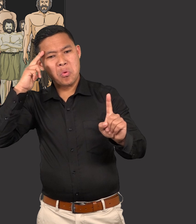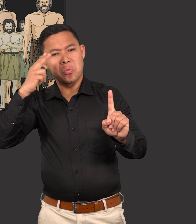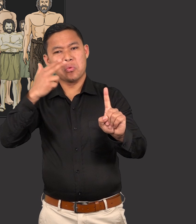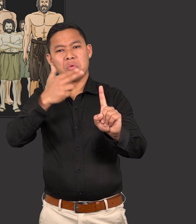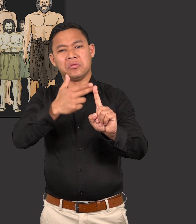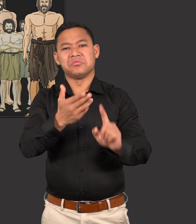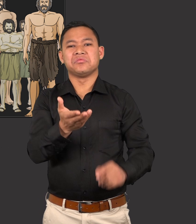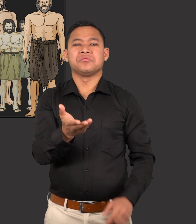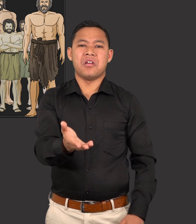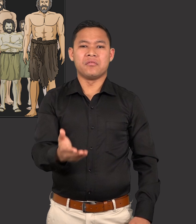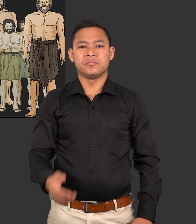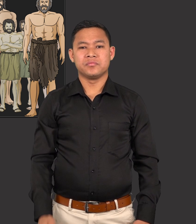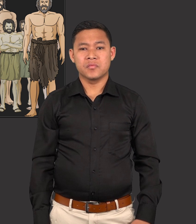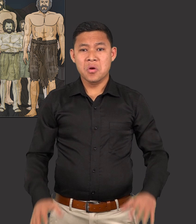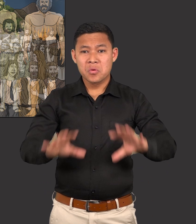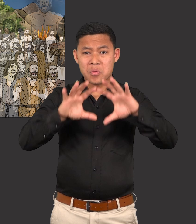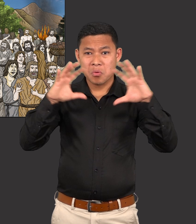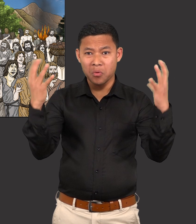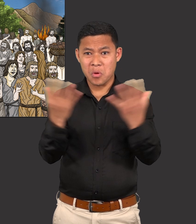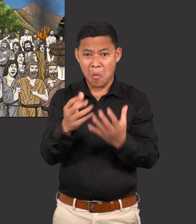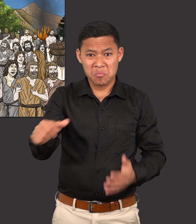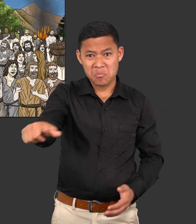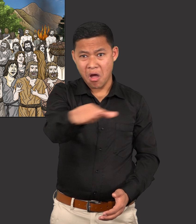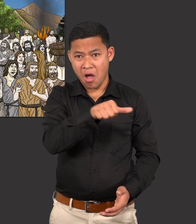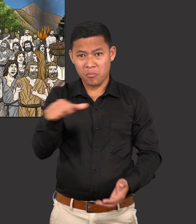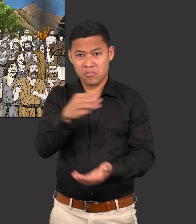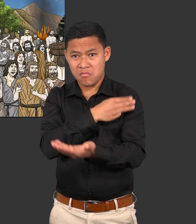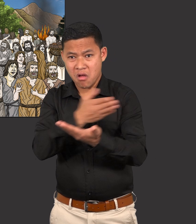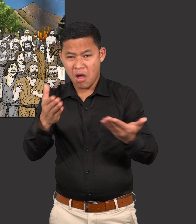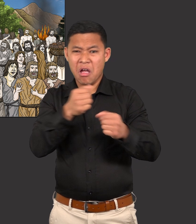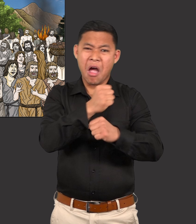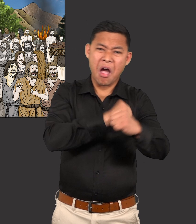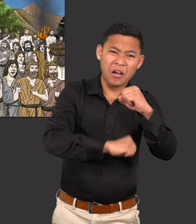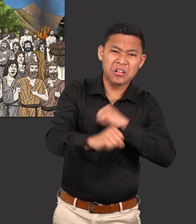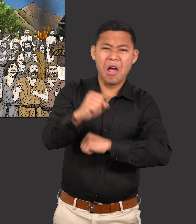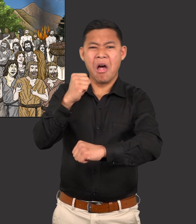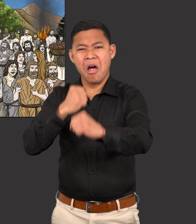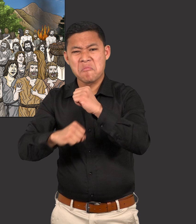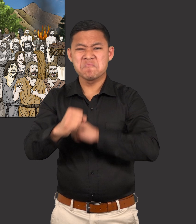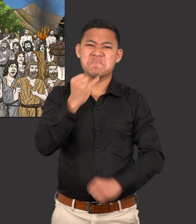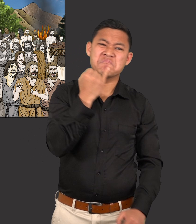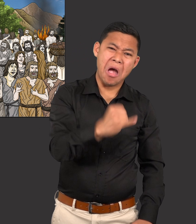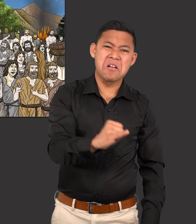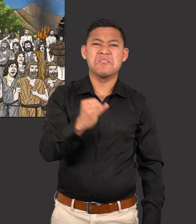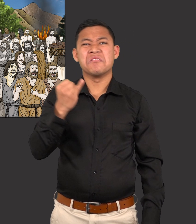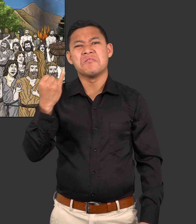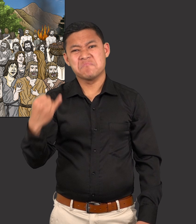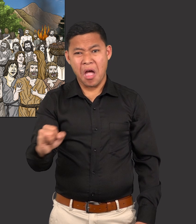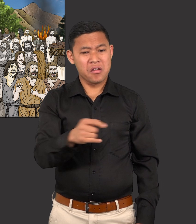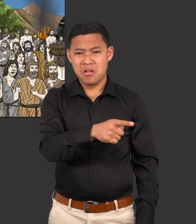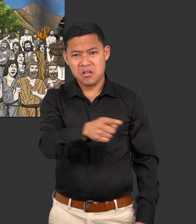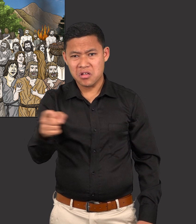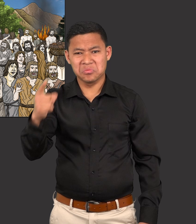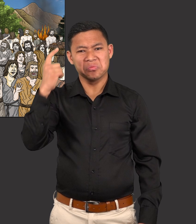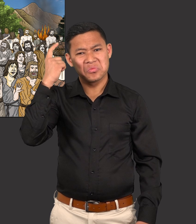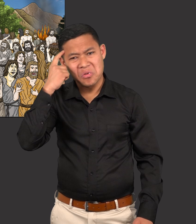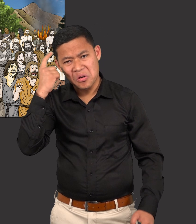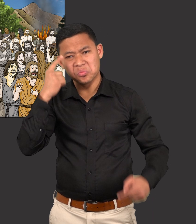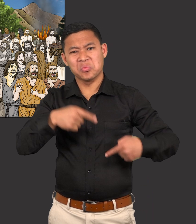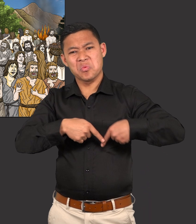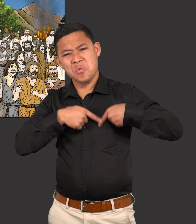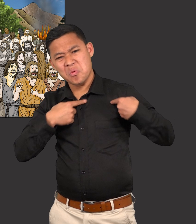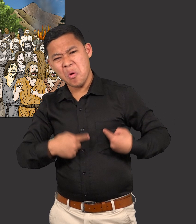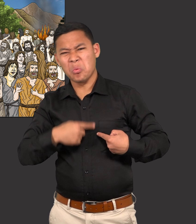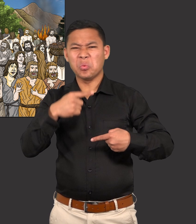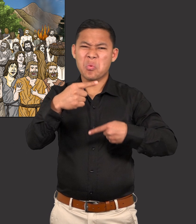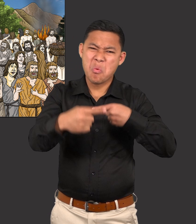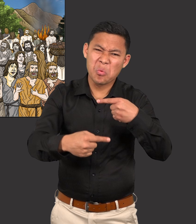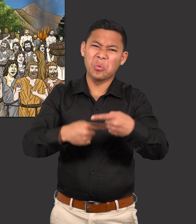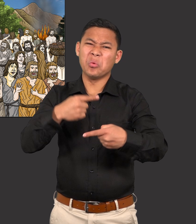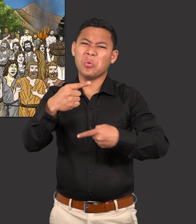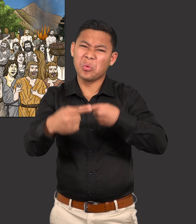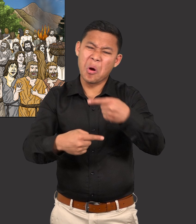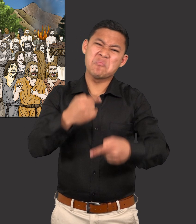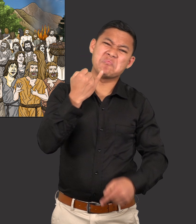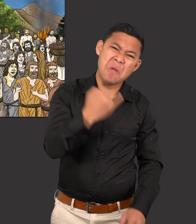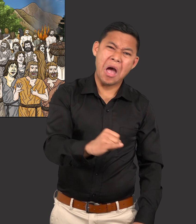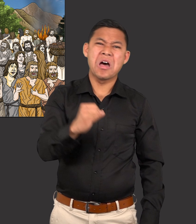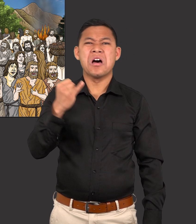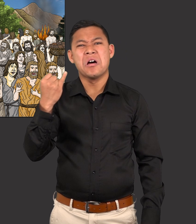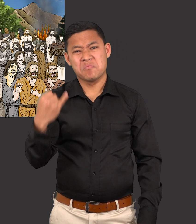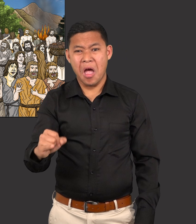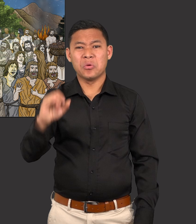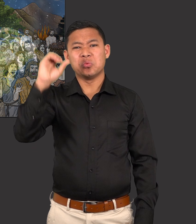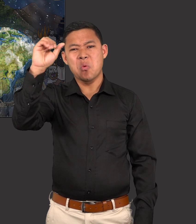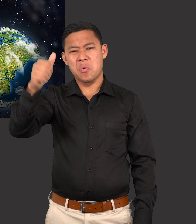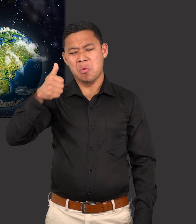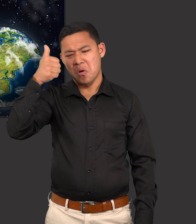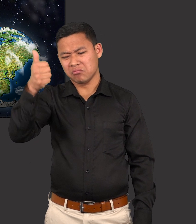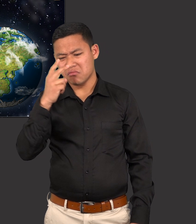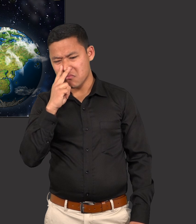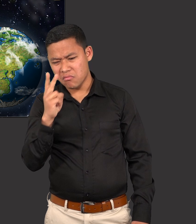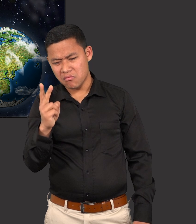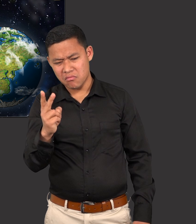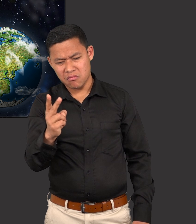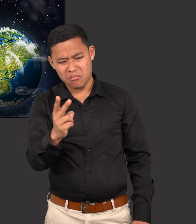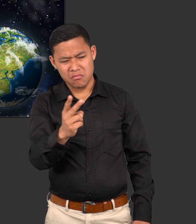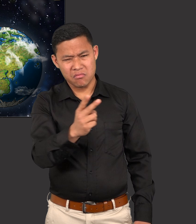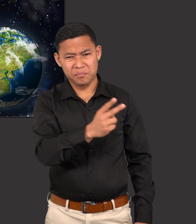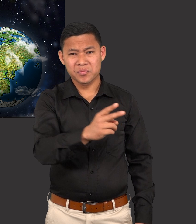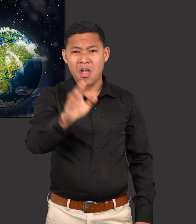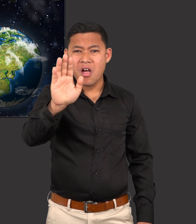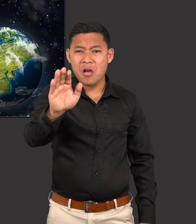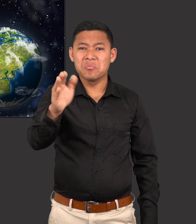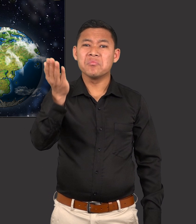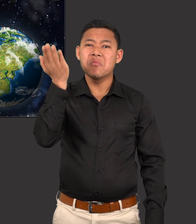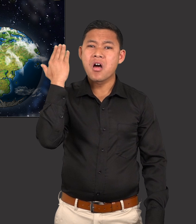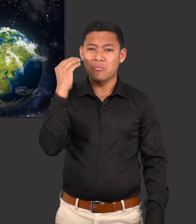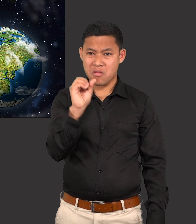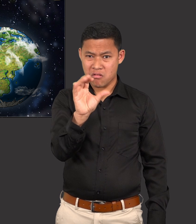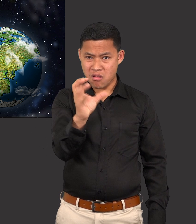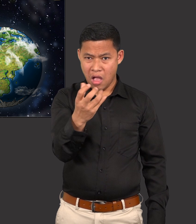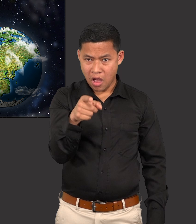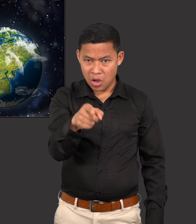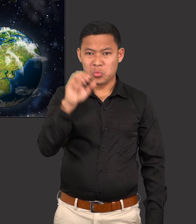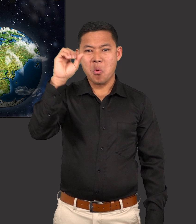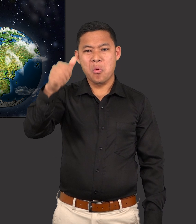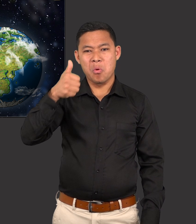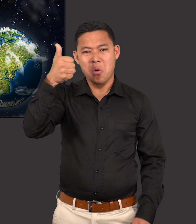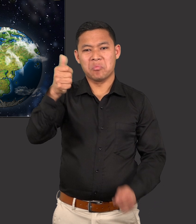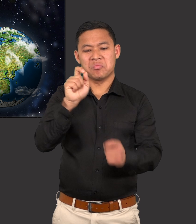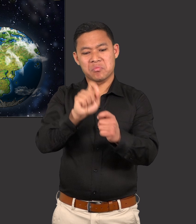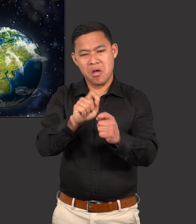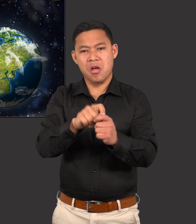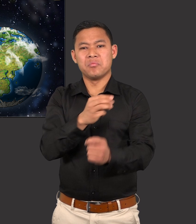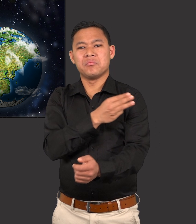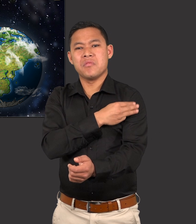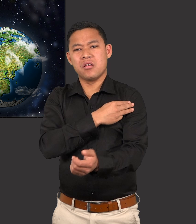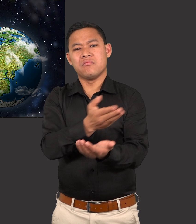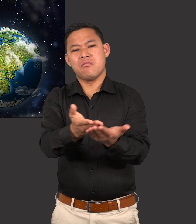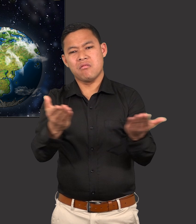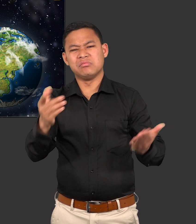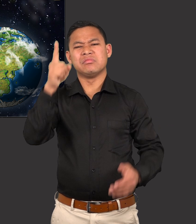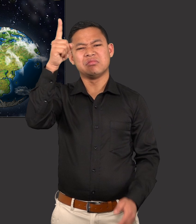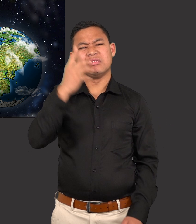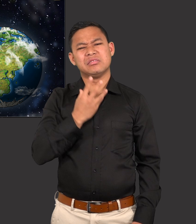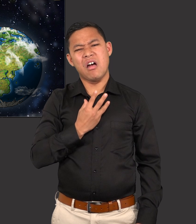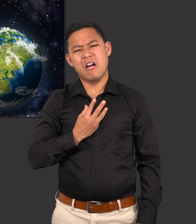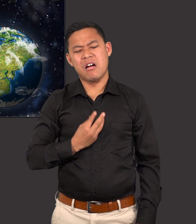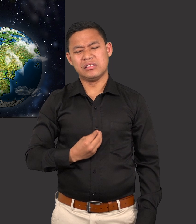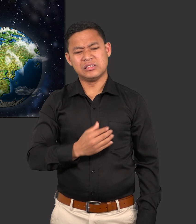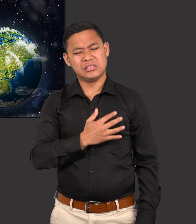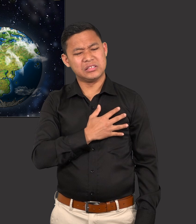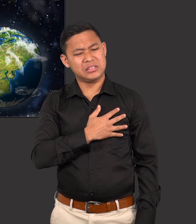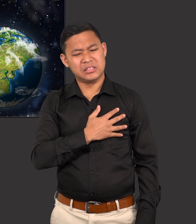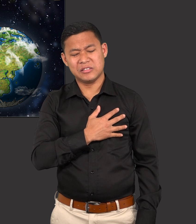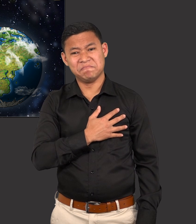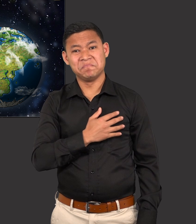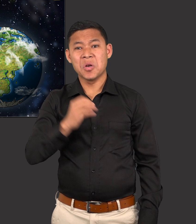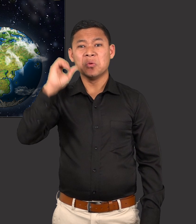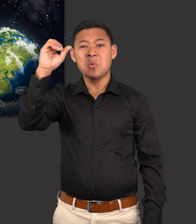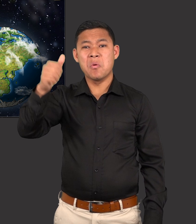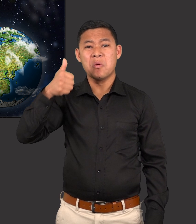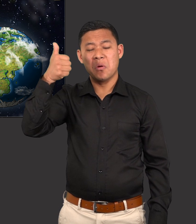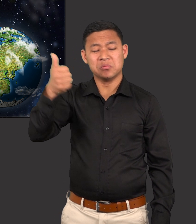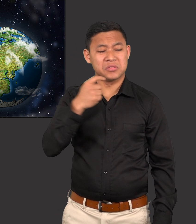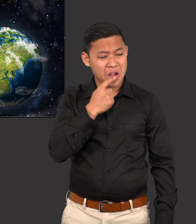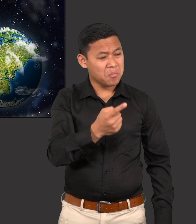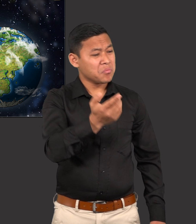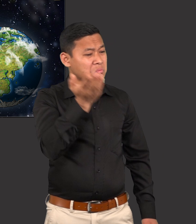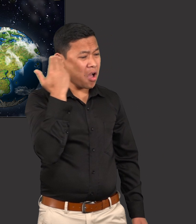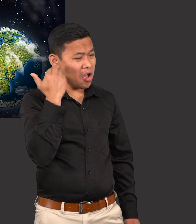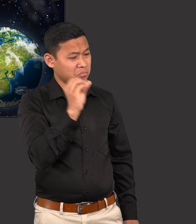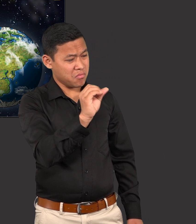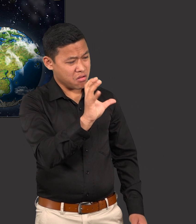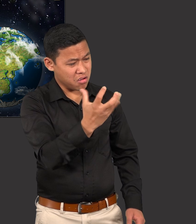Then the LORD saw that the wickedness of man was great upon the earth, and that every inclination of the thoughts of his heart was altogether evil all the time. And the LORD regretted that He had made man on the earth, and He was grieved in His heart.